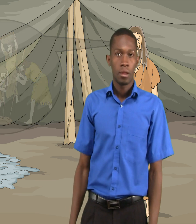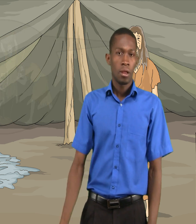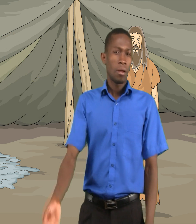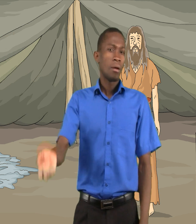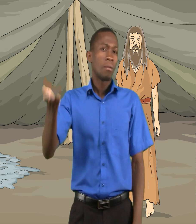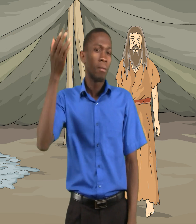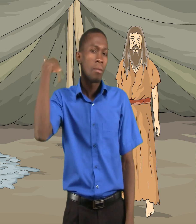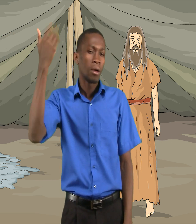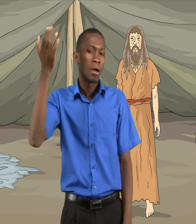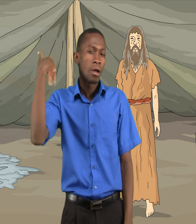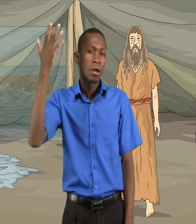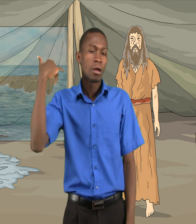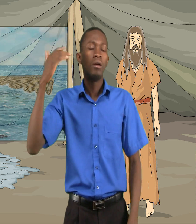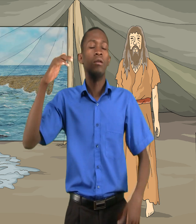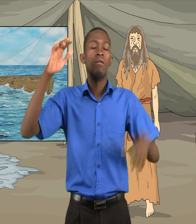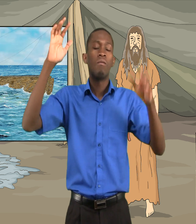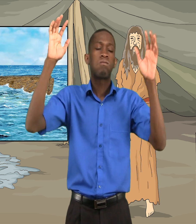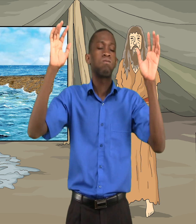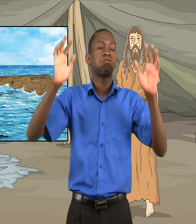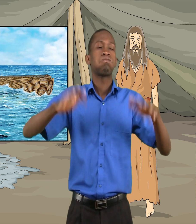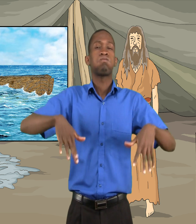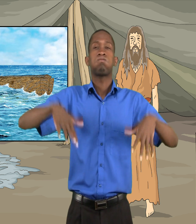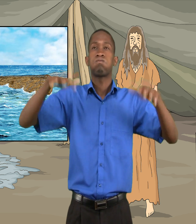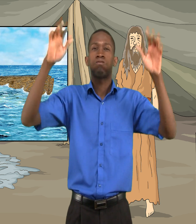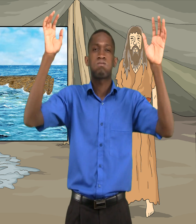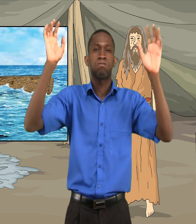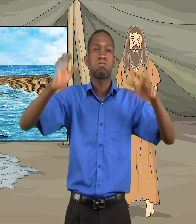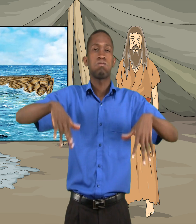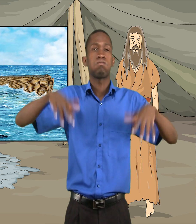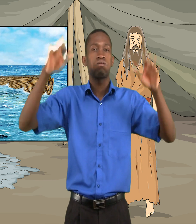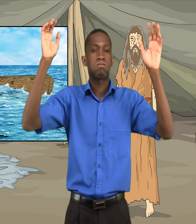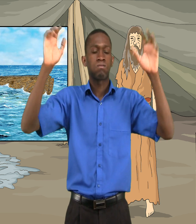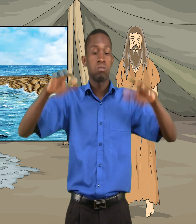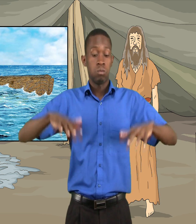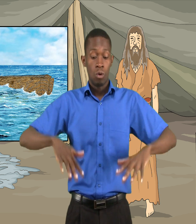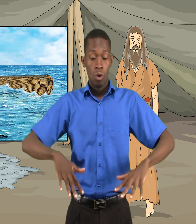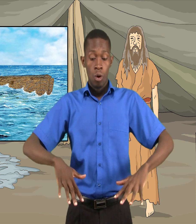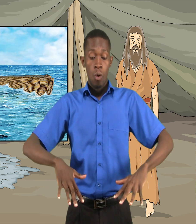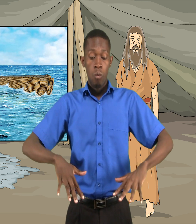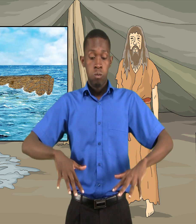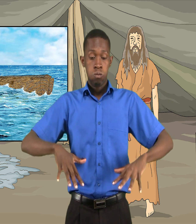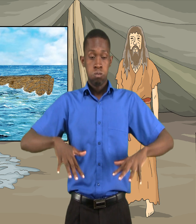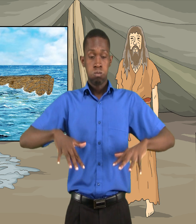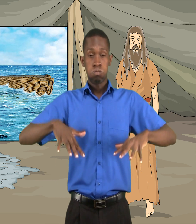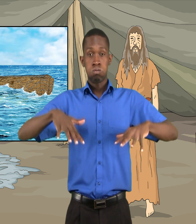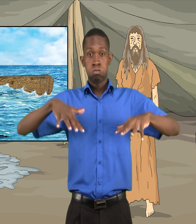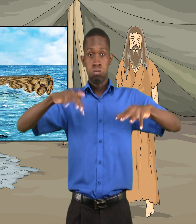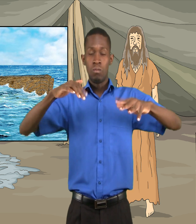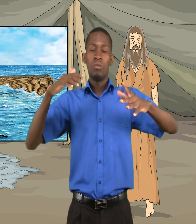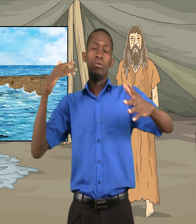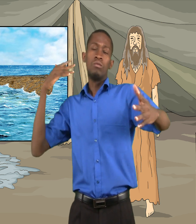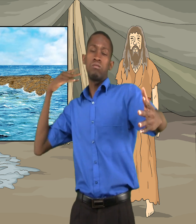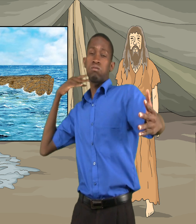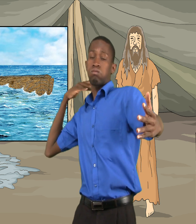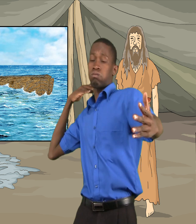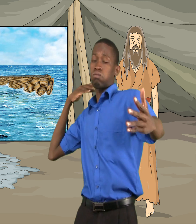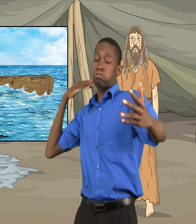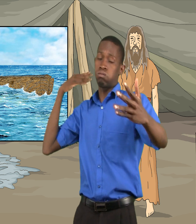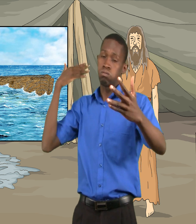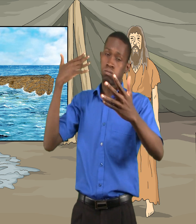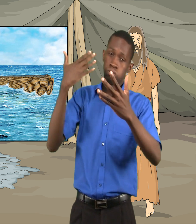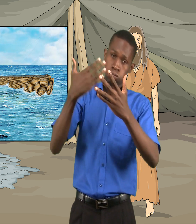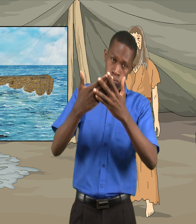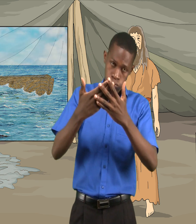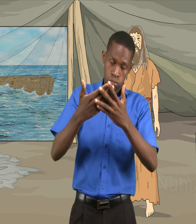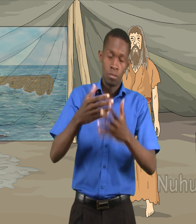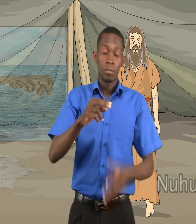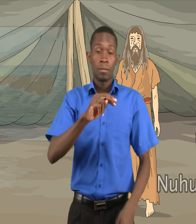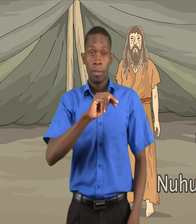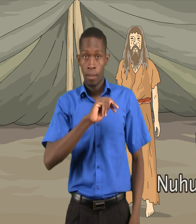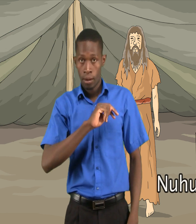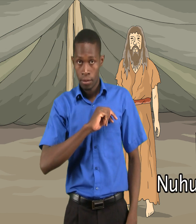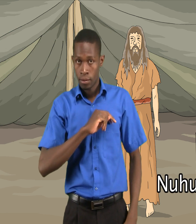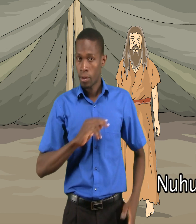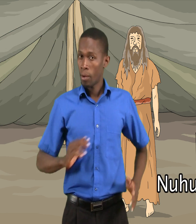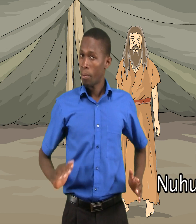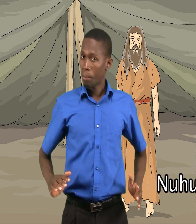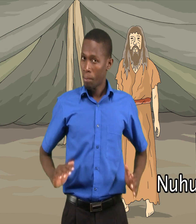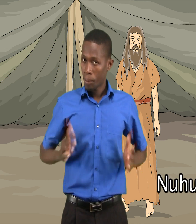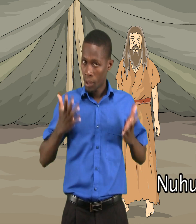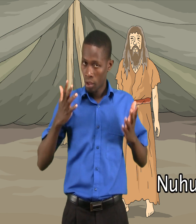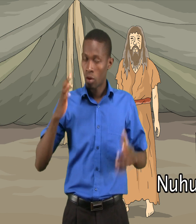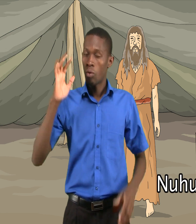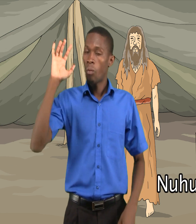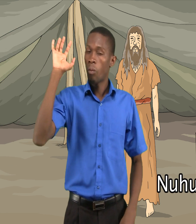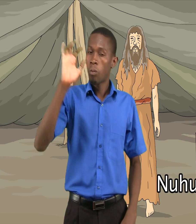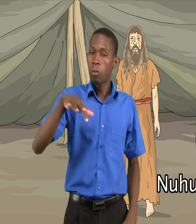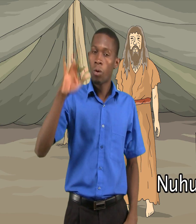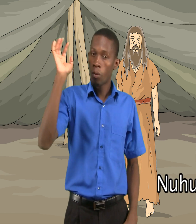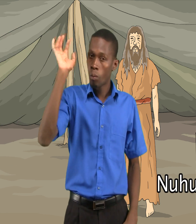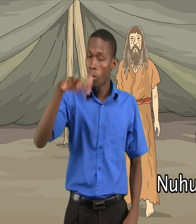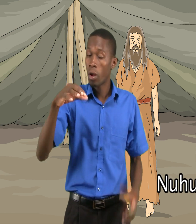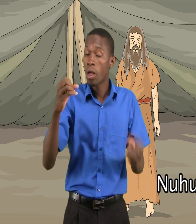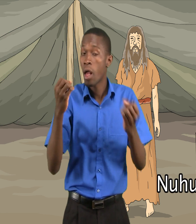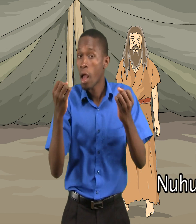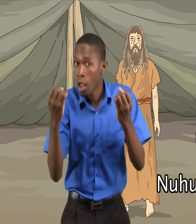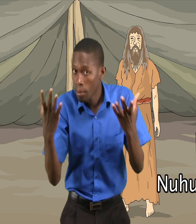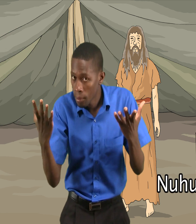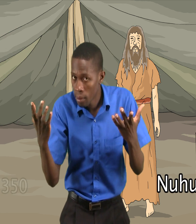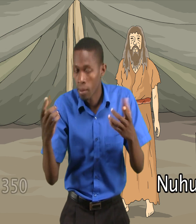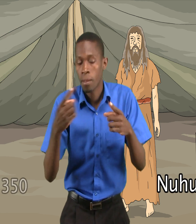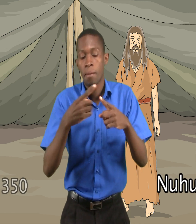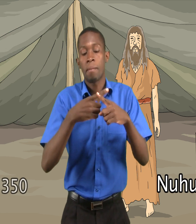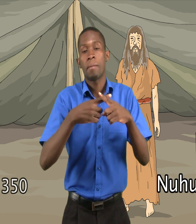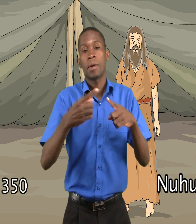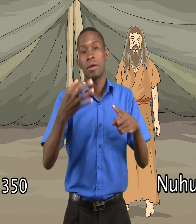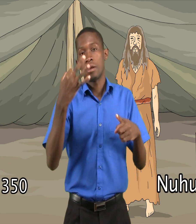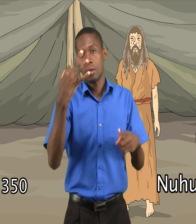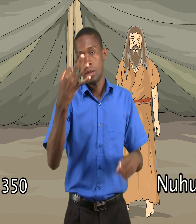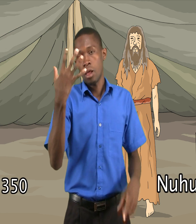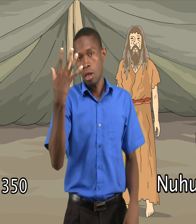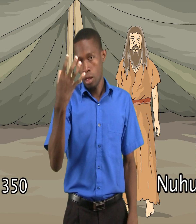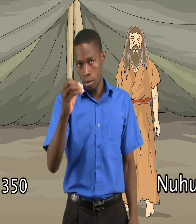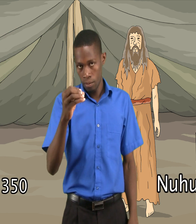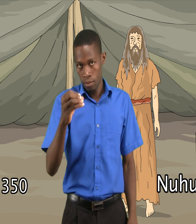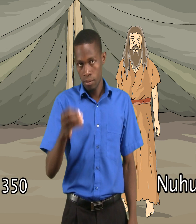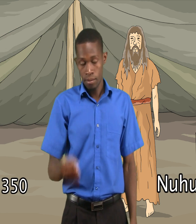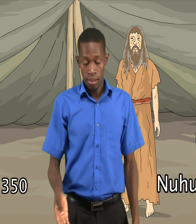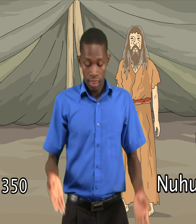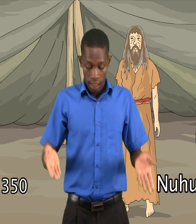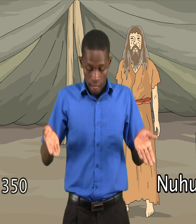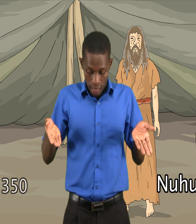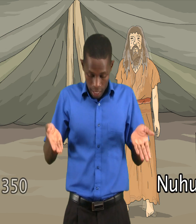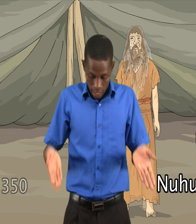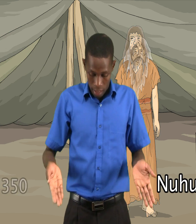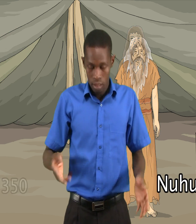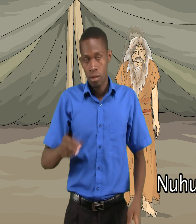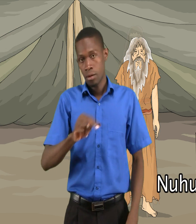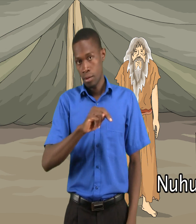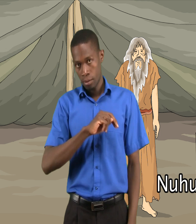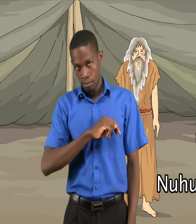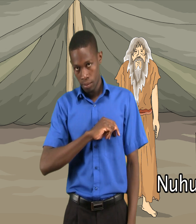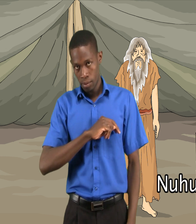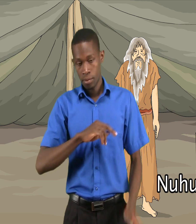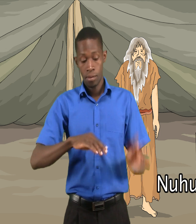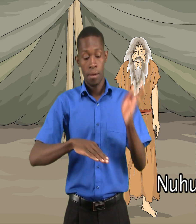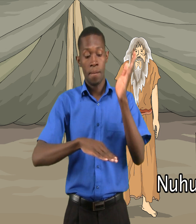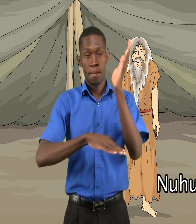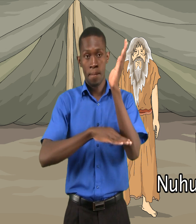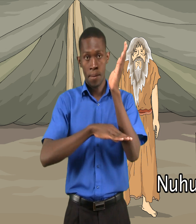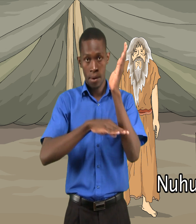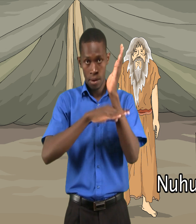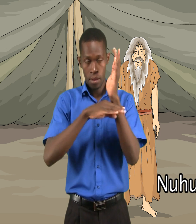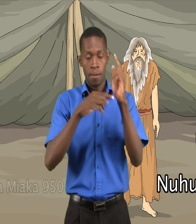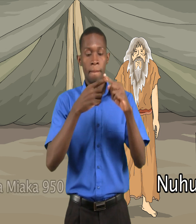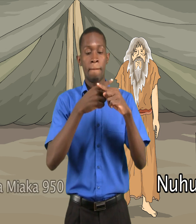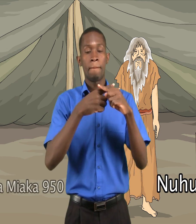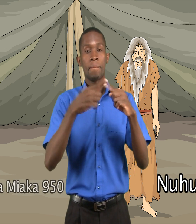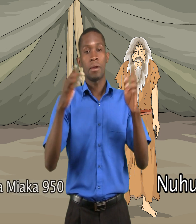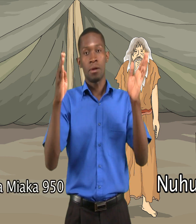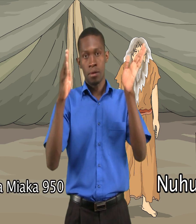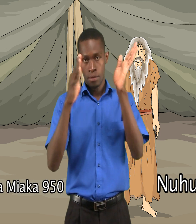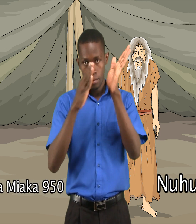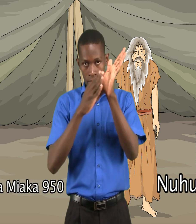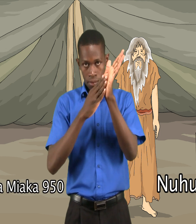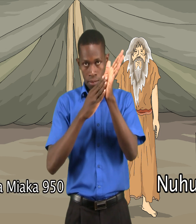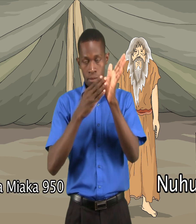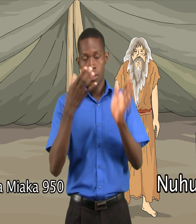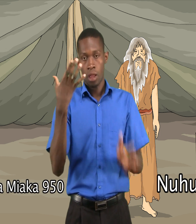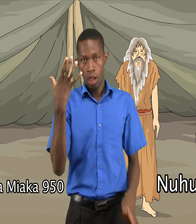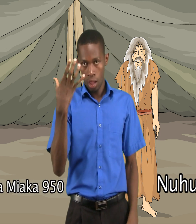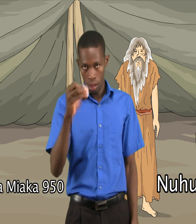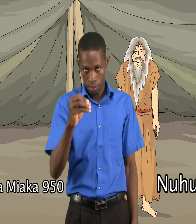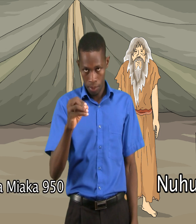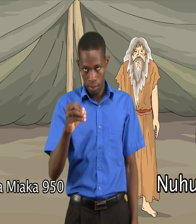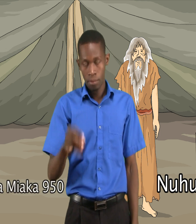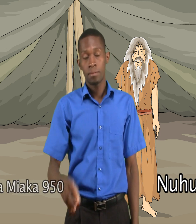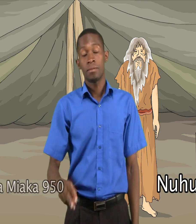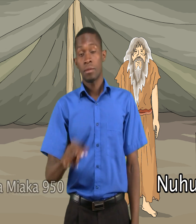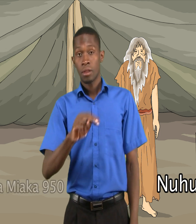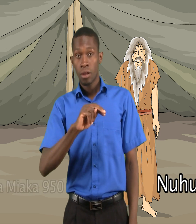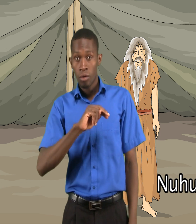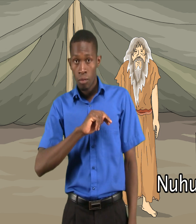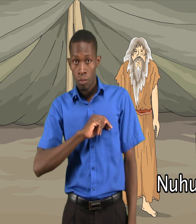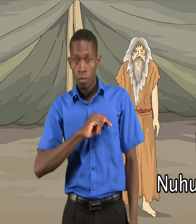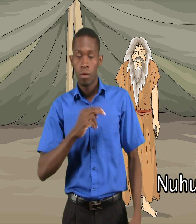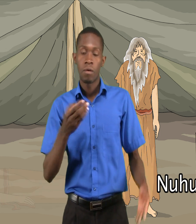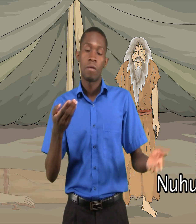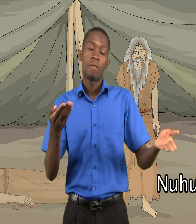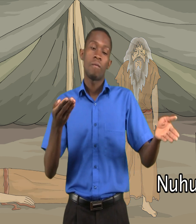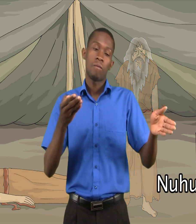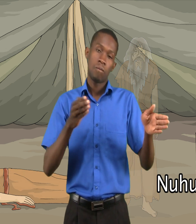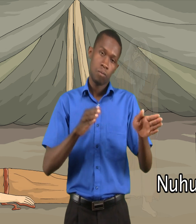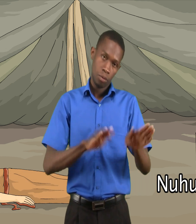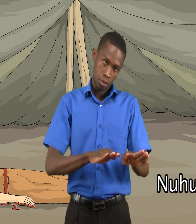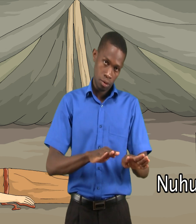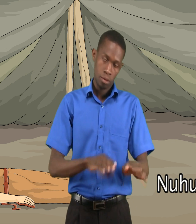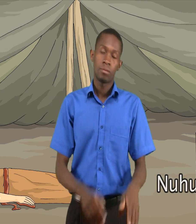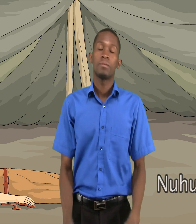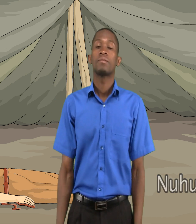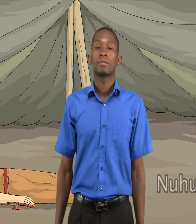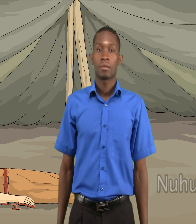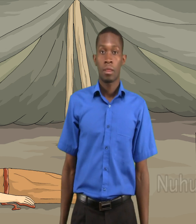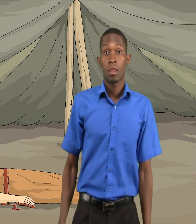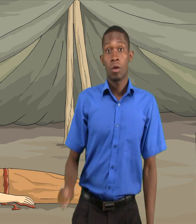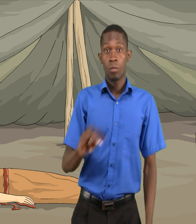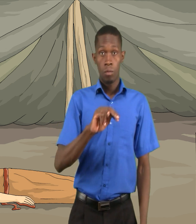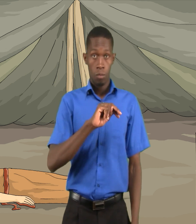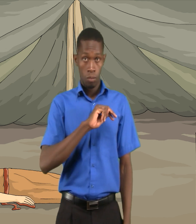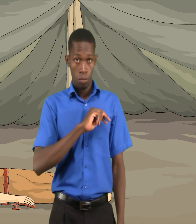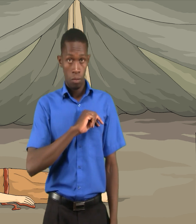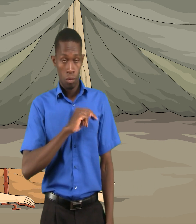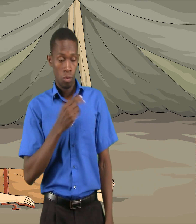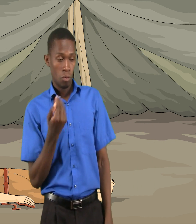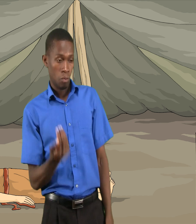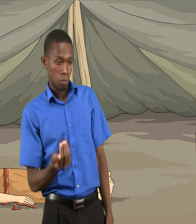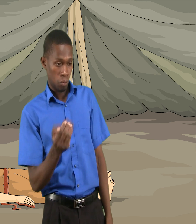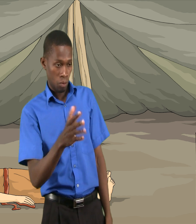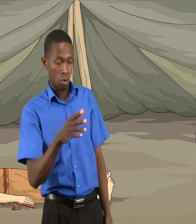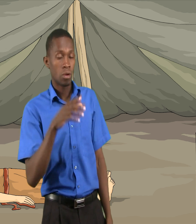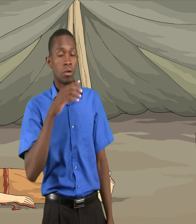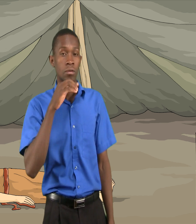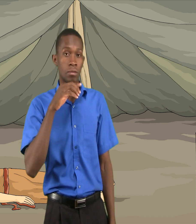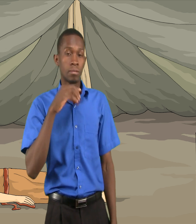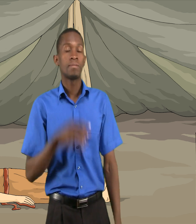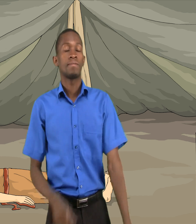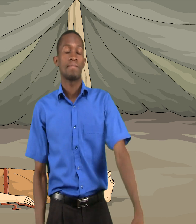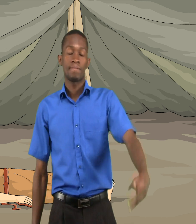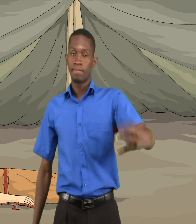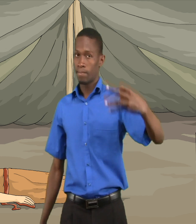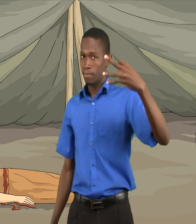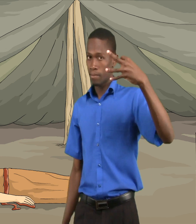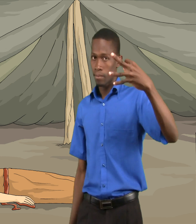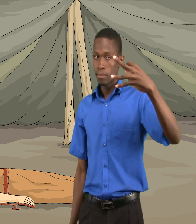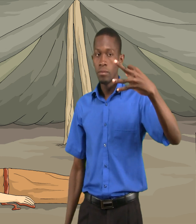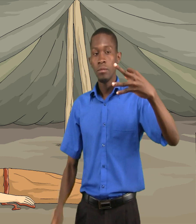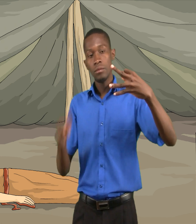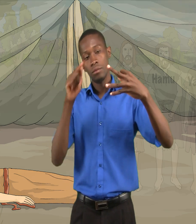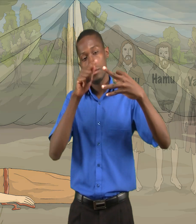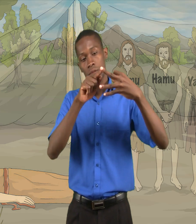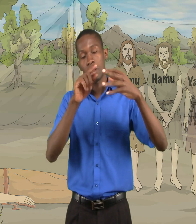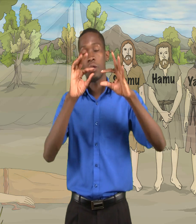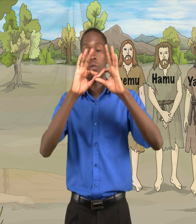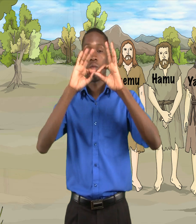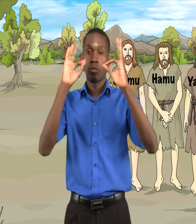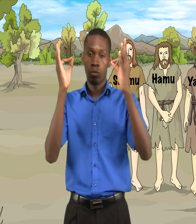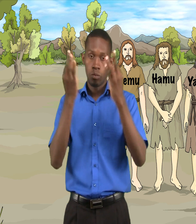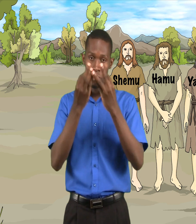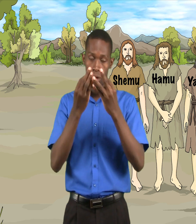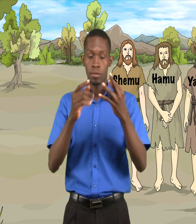After the flood, Noah lived 350 years.